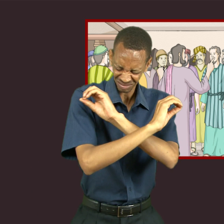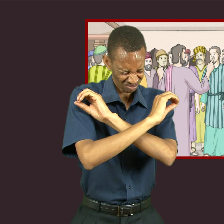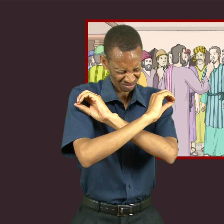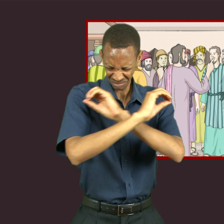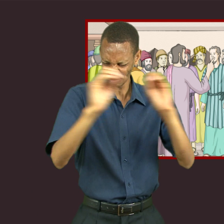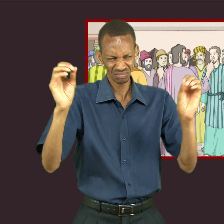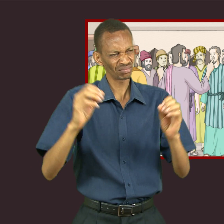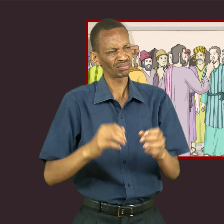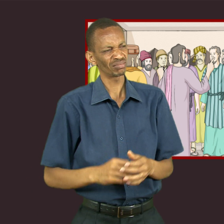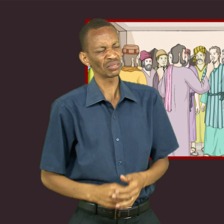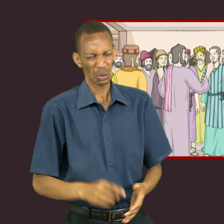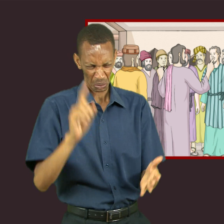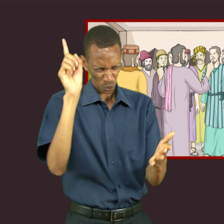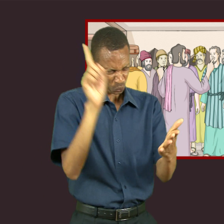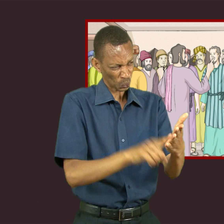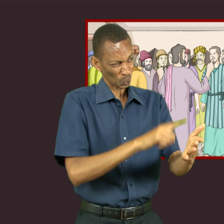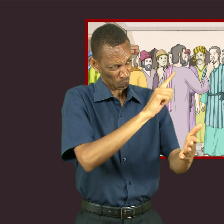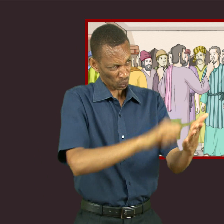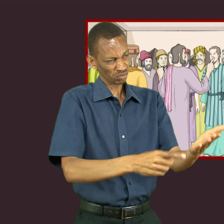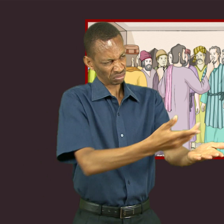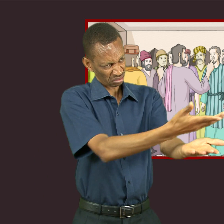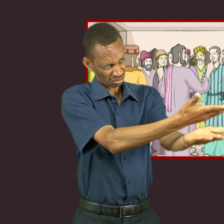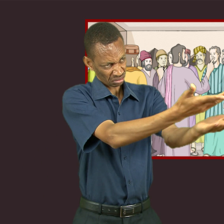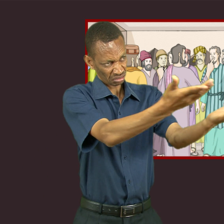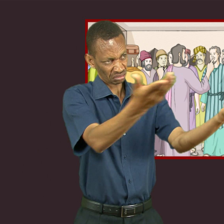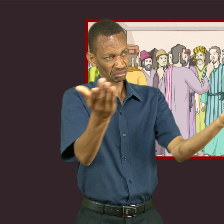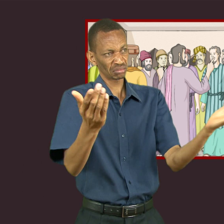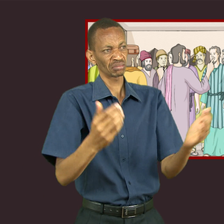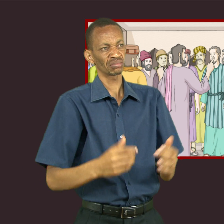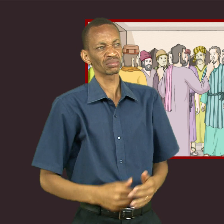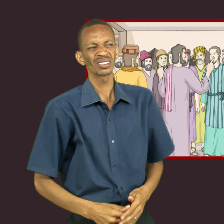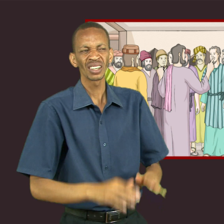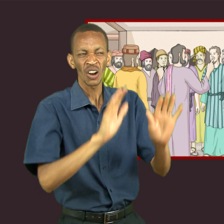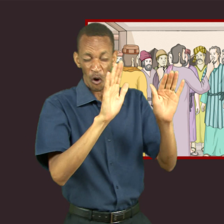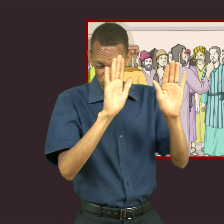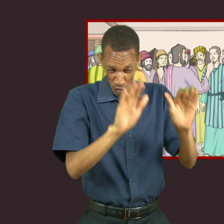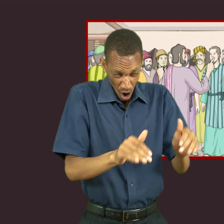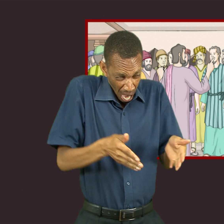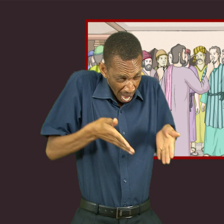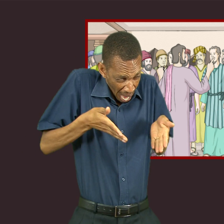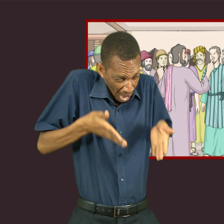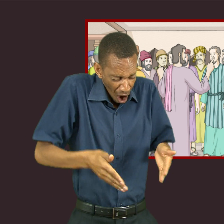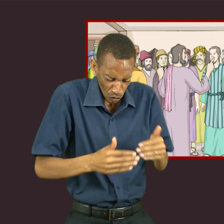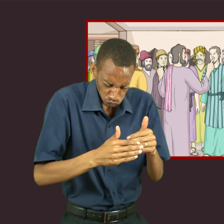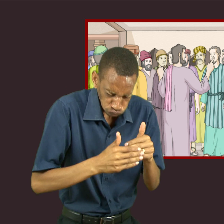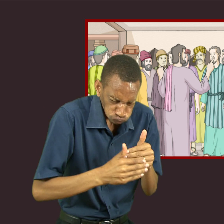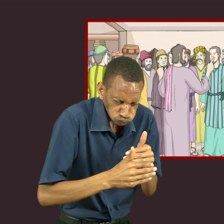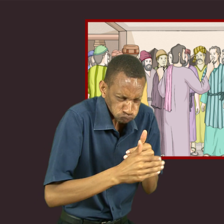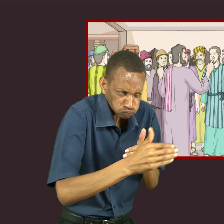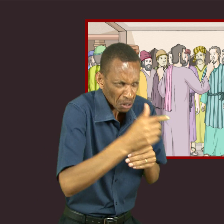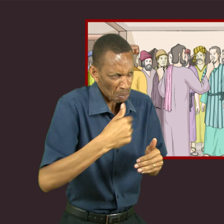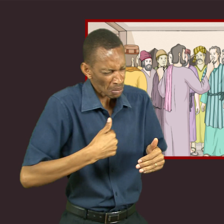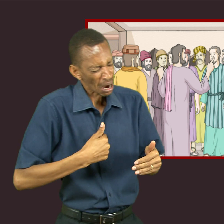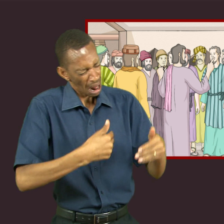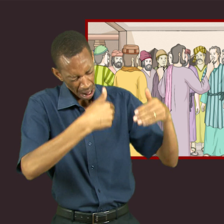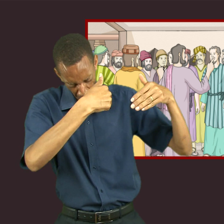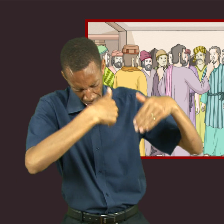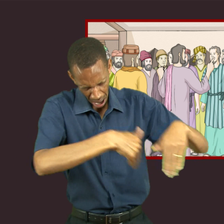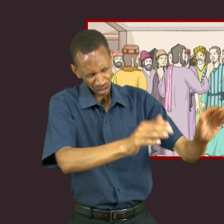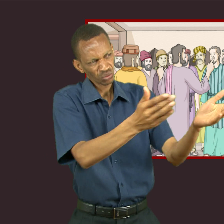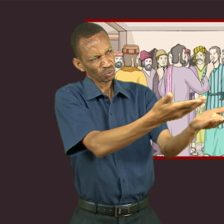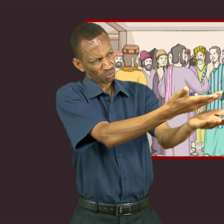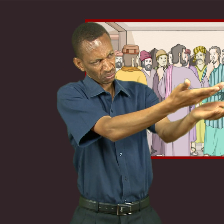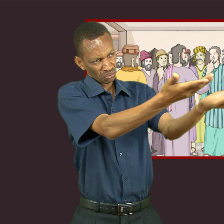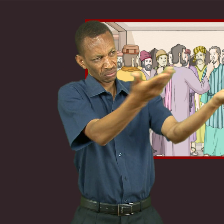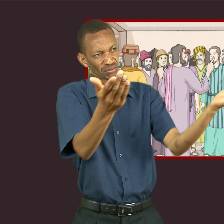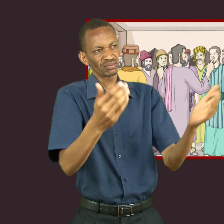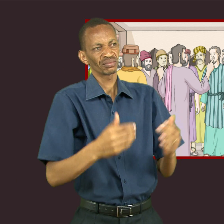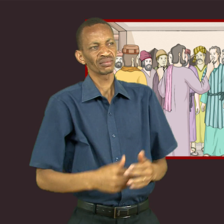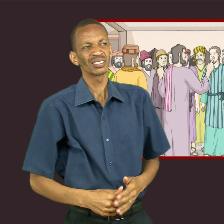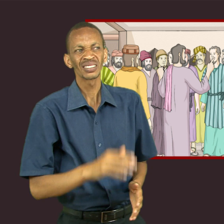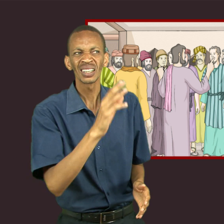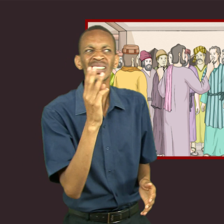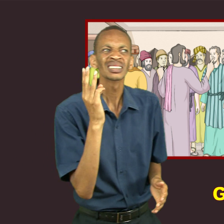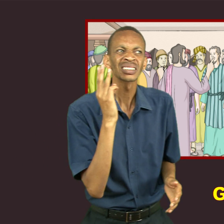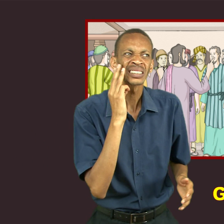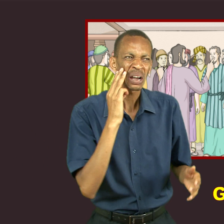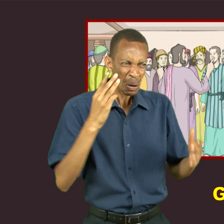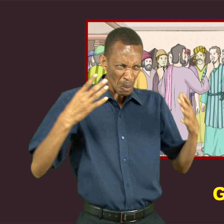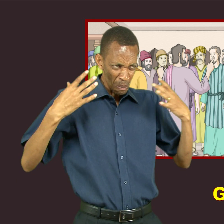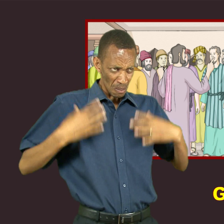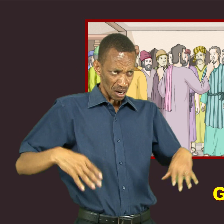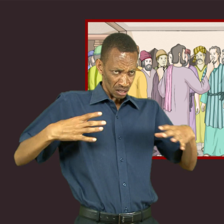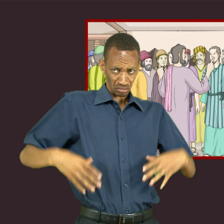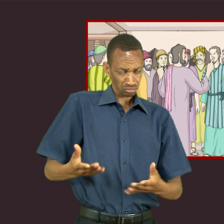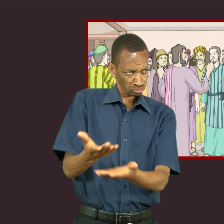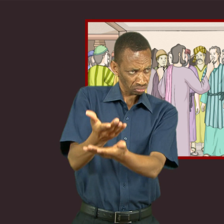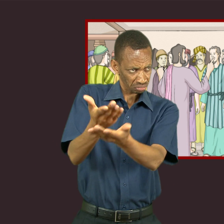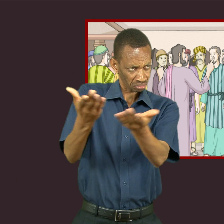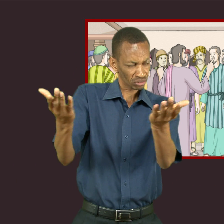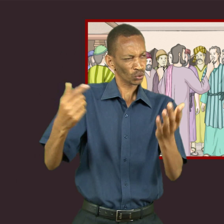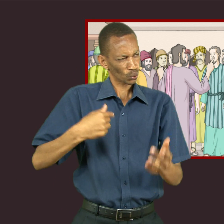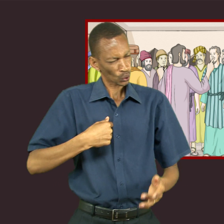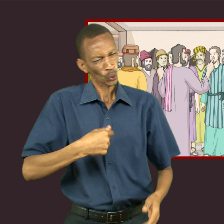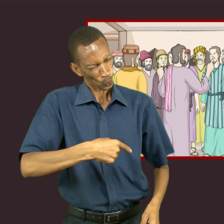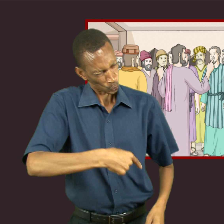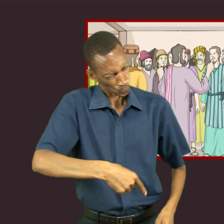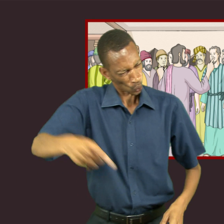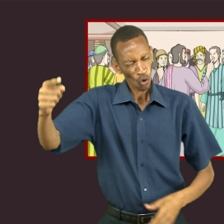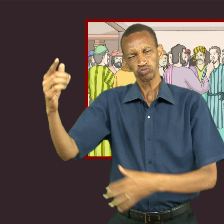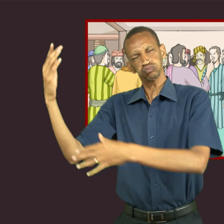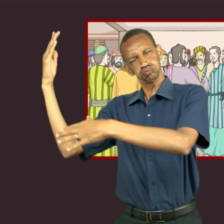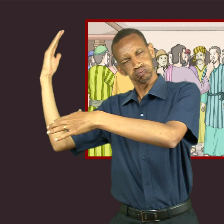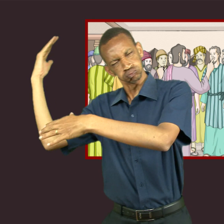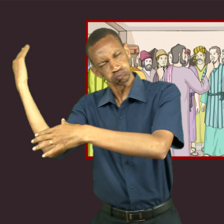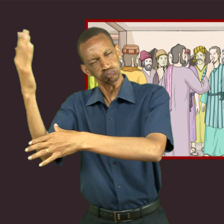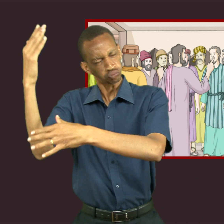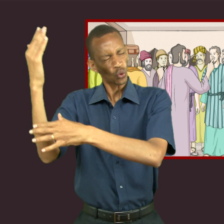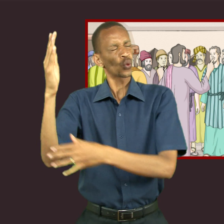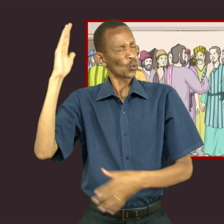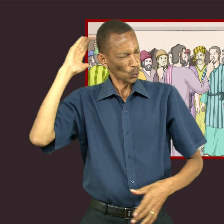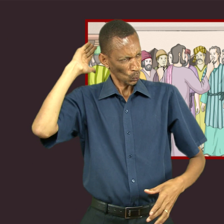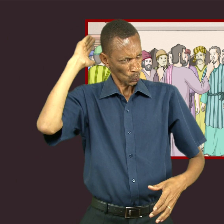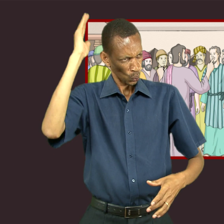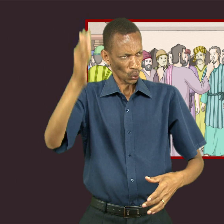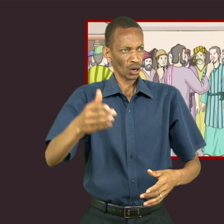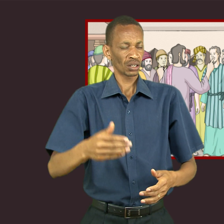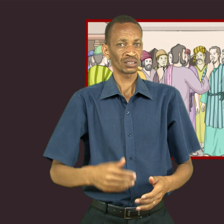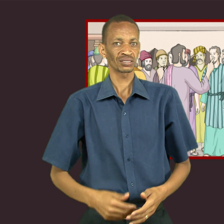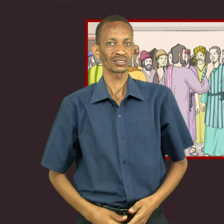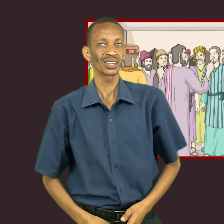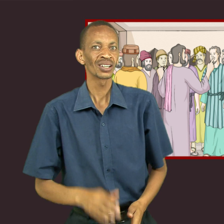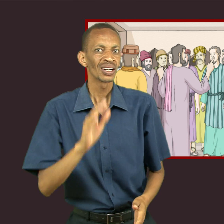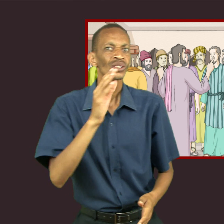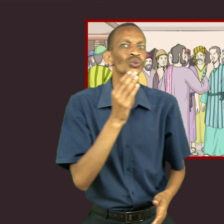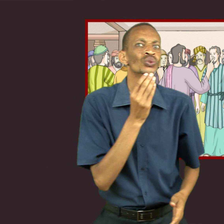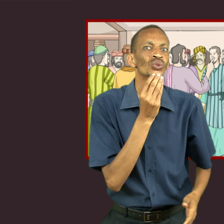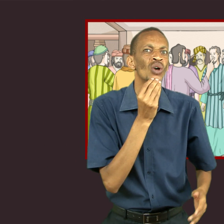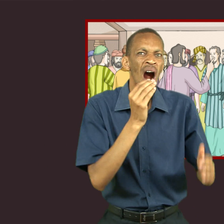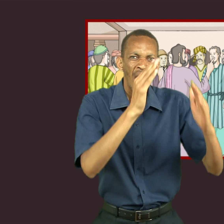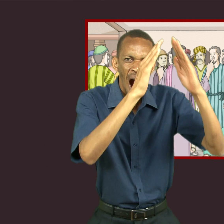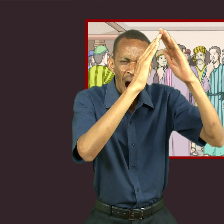I am innocent of it.